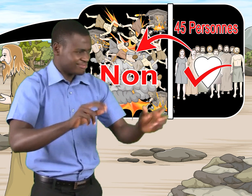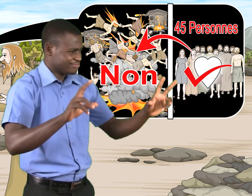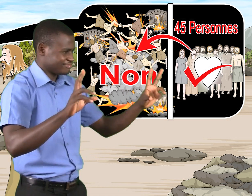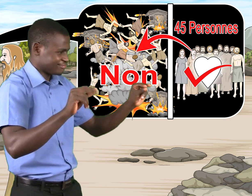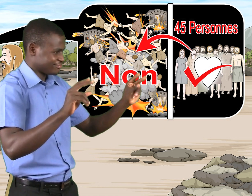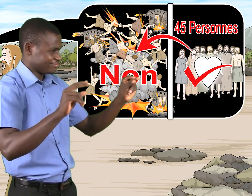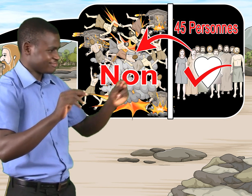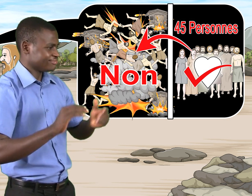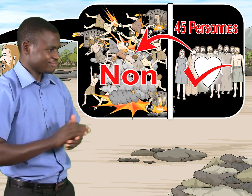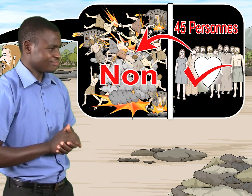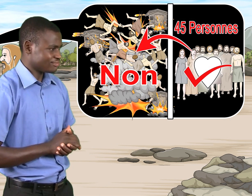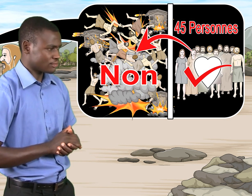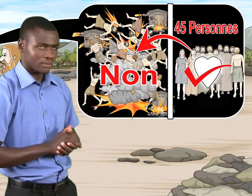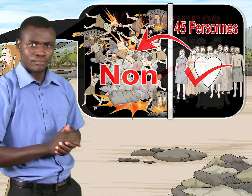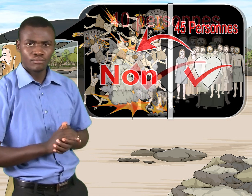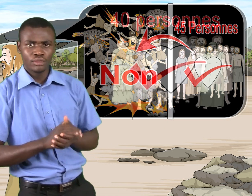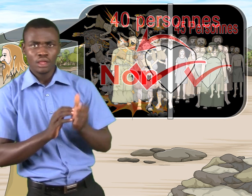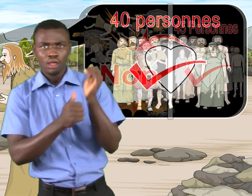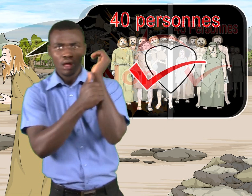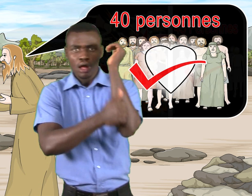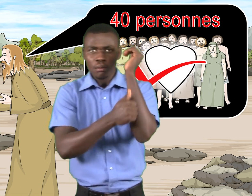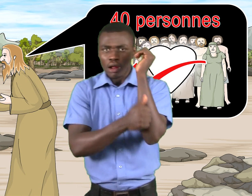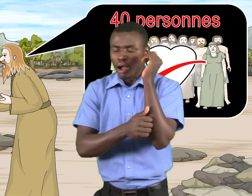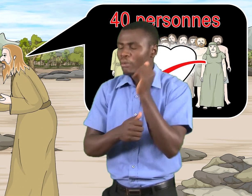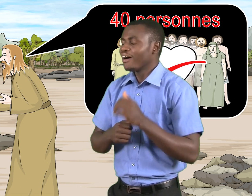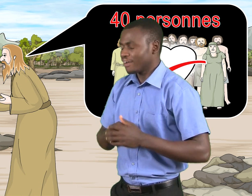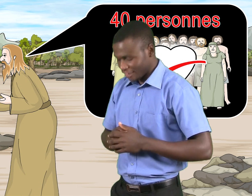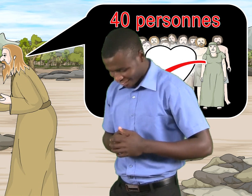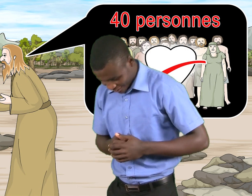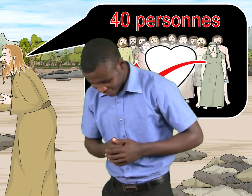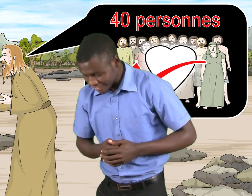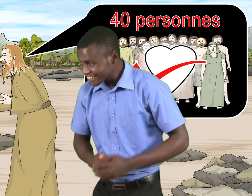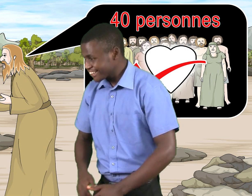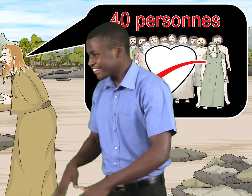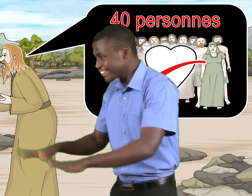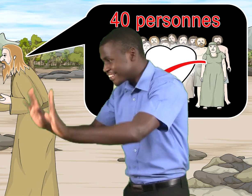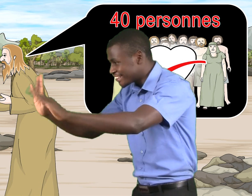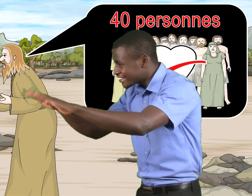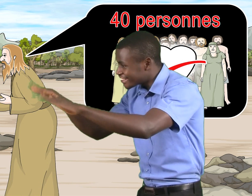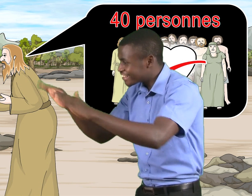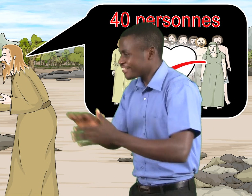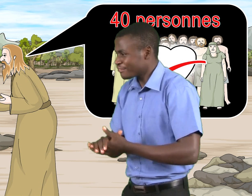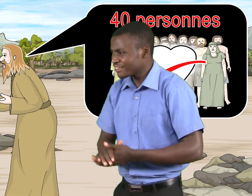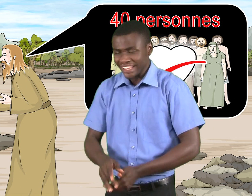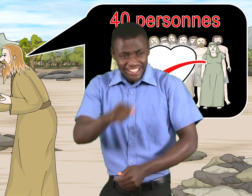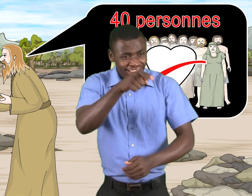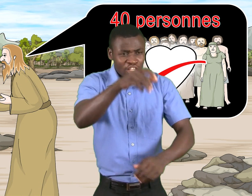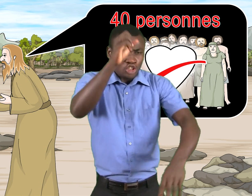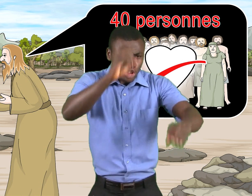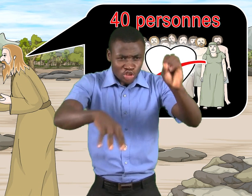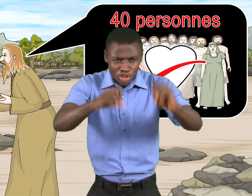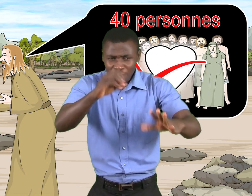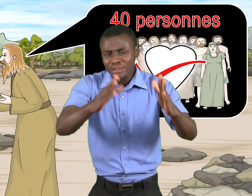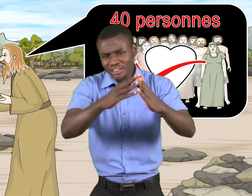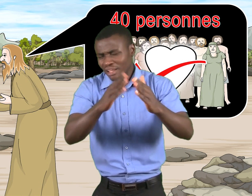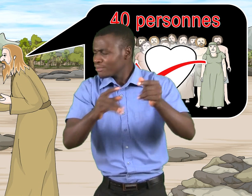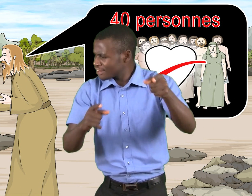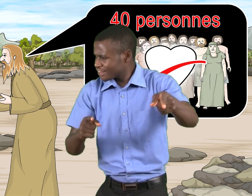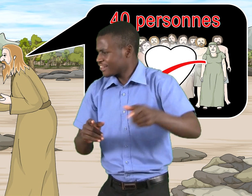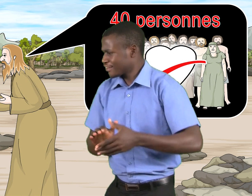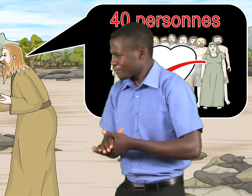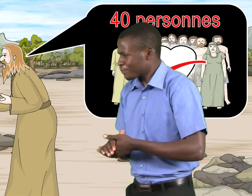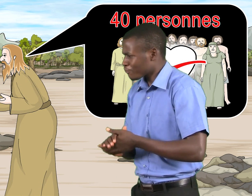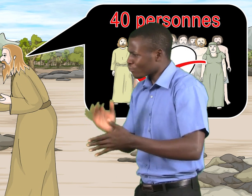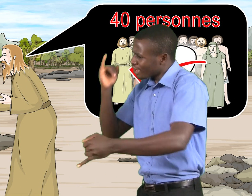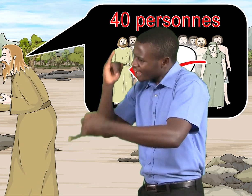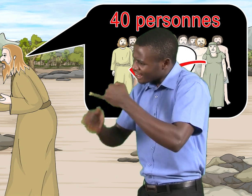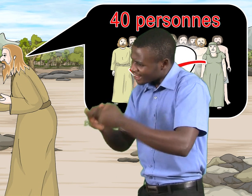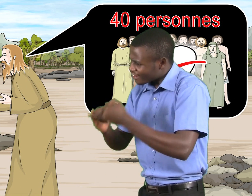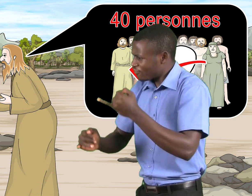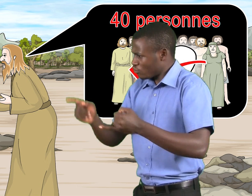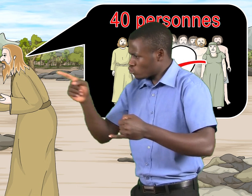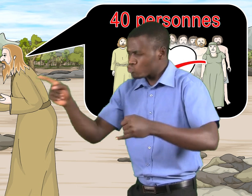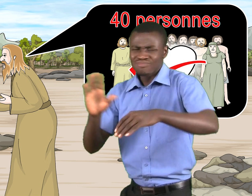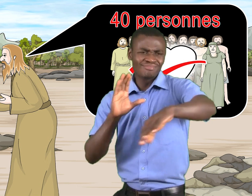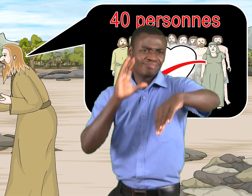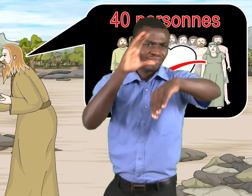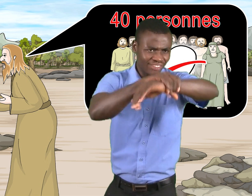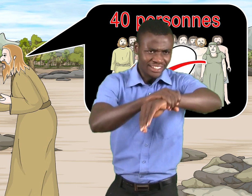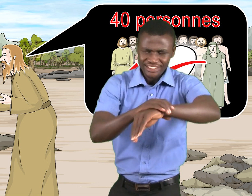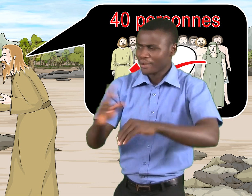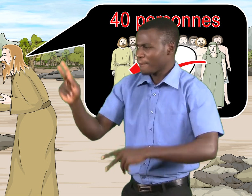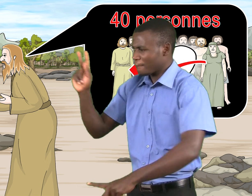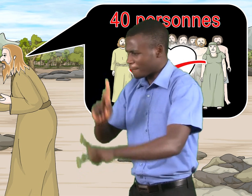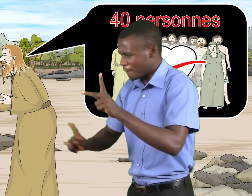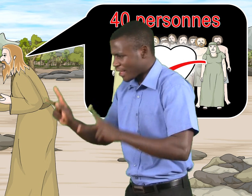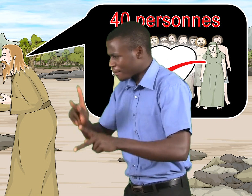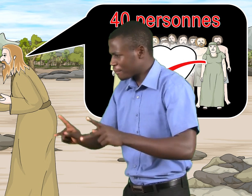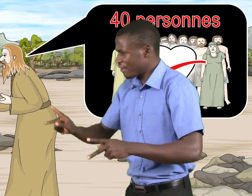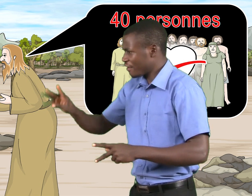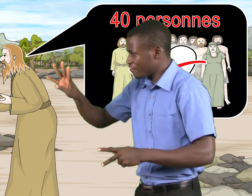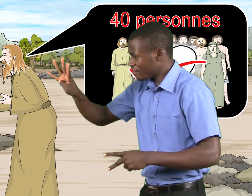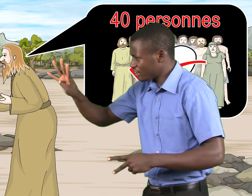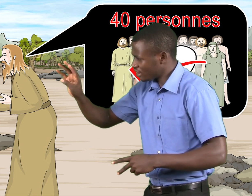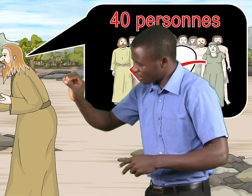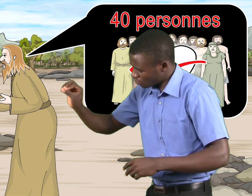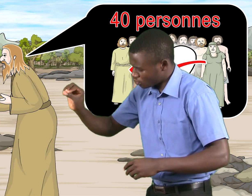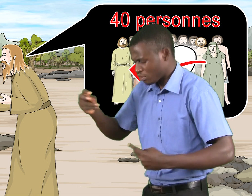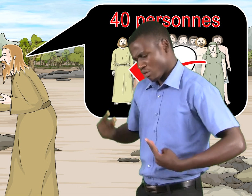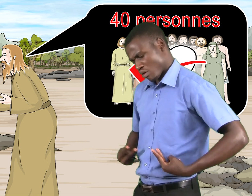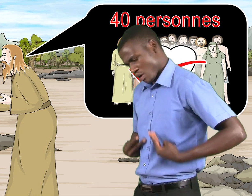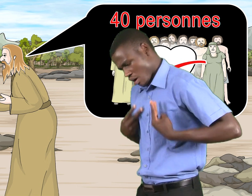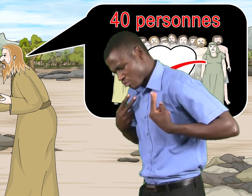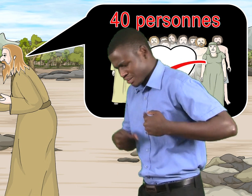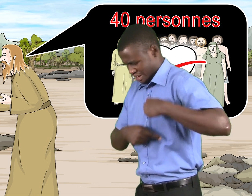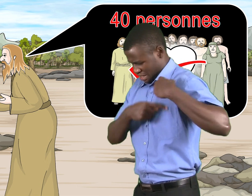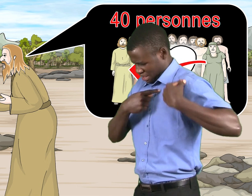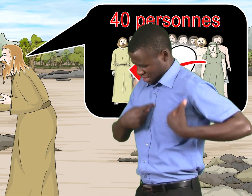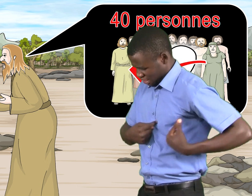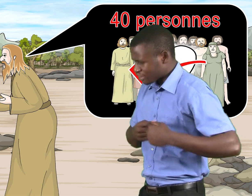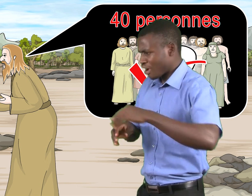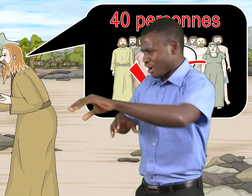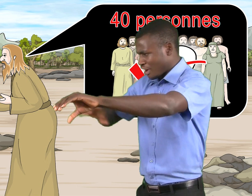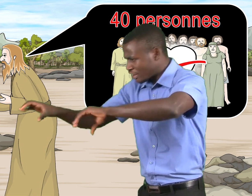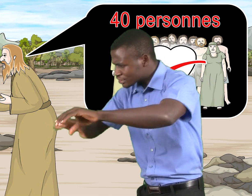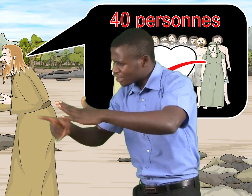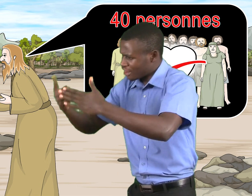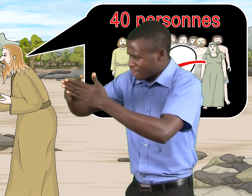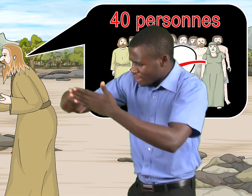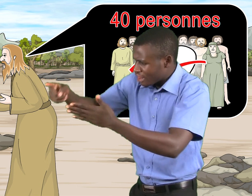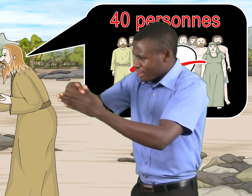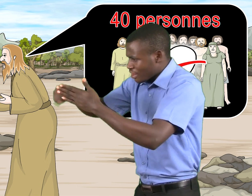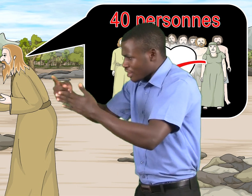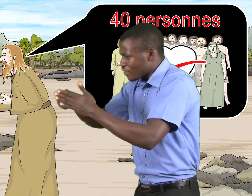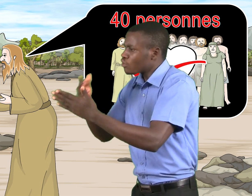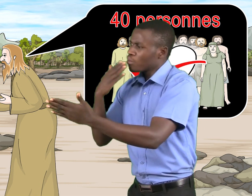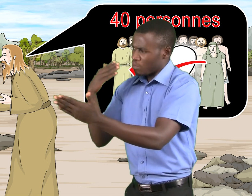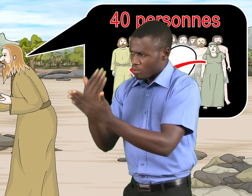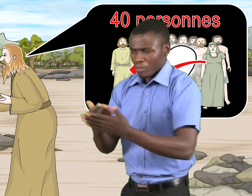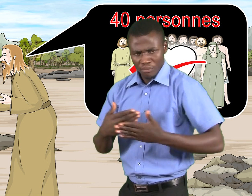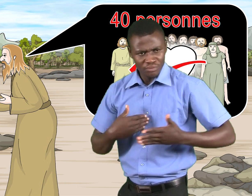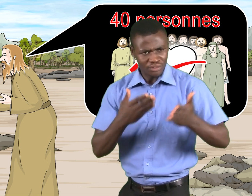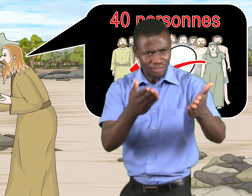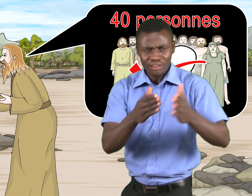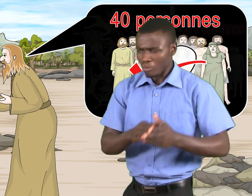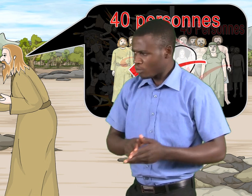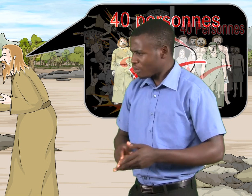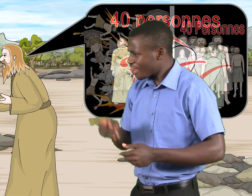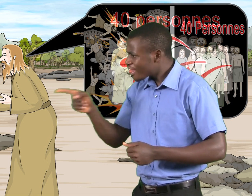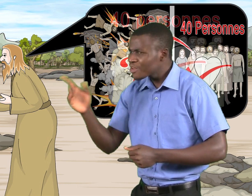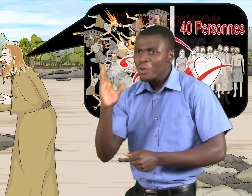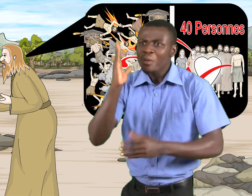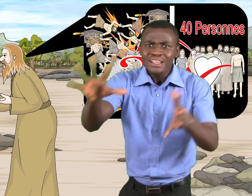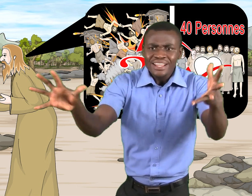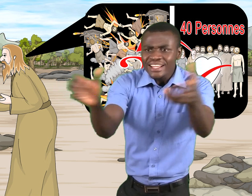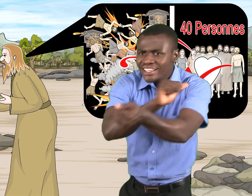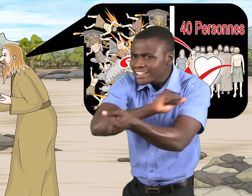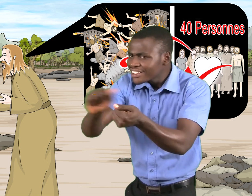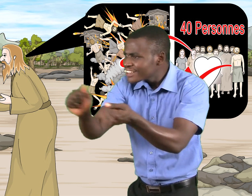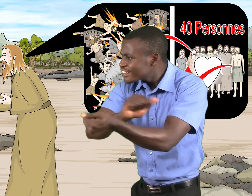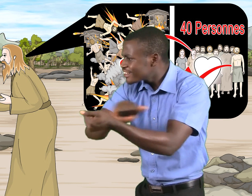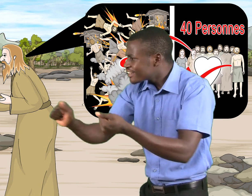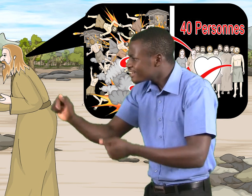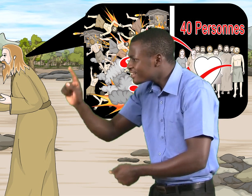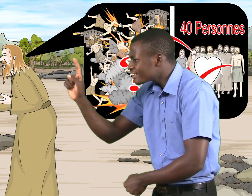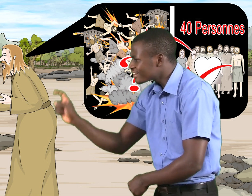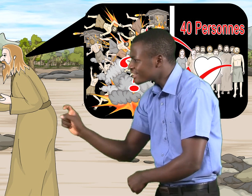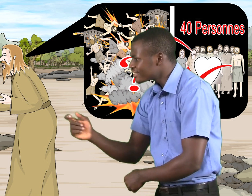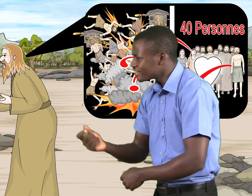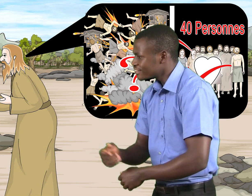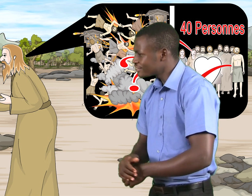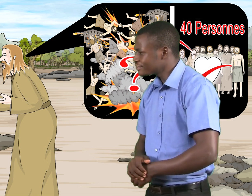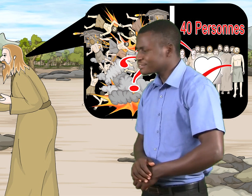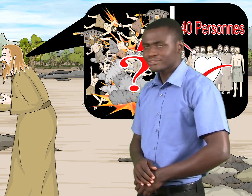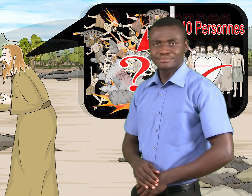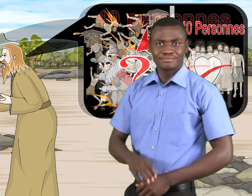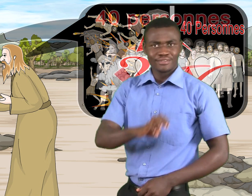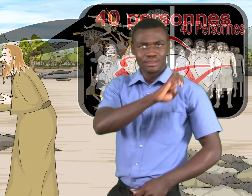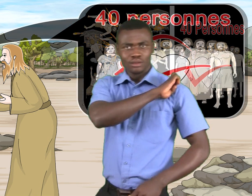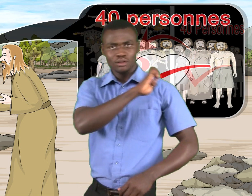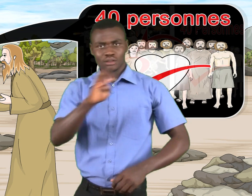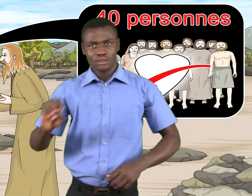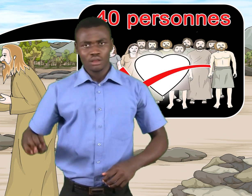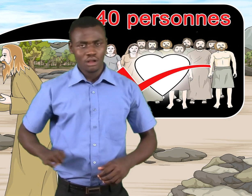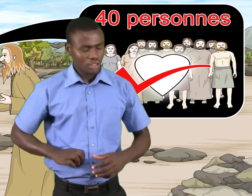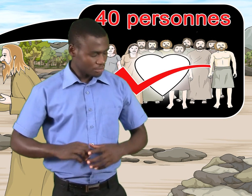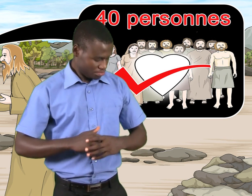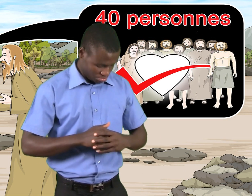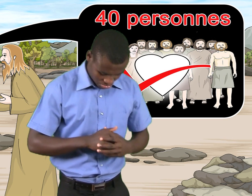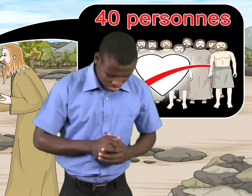Once again Abraham spoke to the LORD, “Suppose forty are found there?”